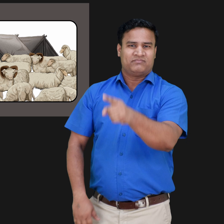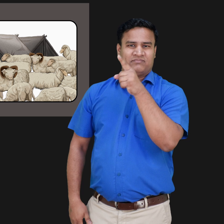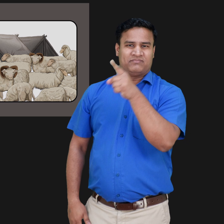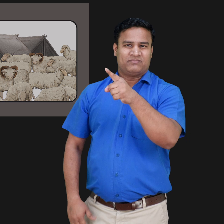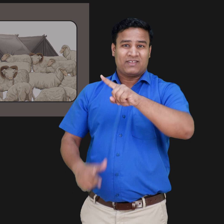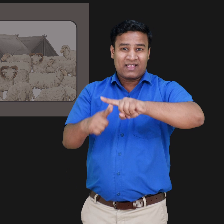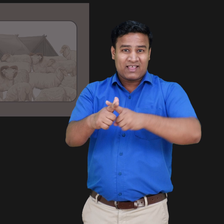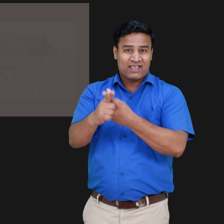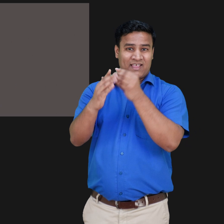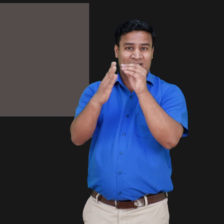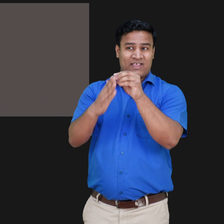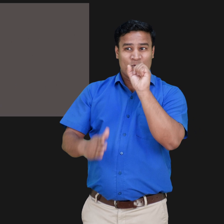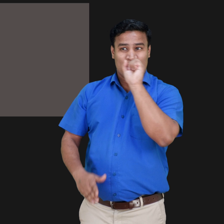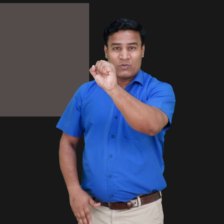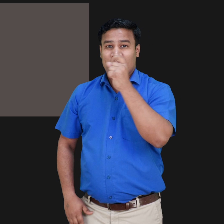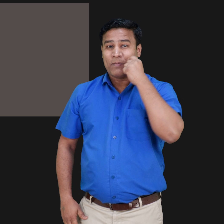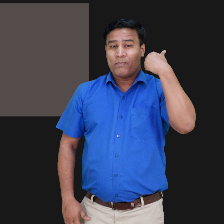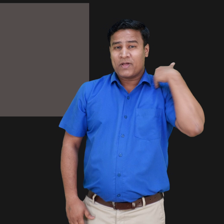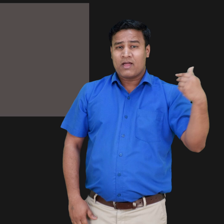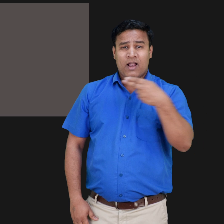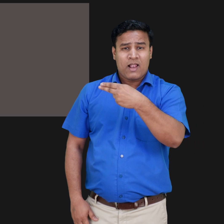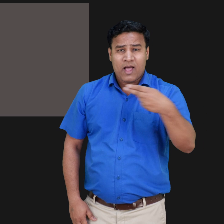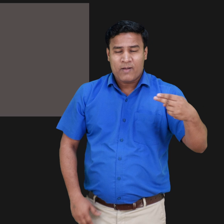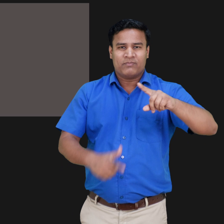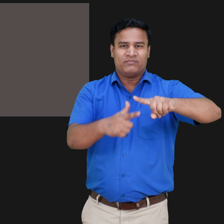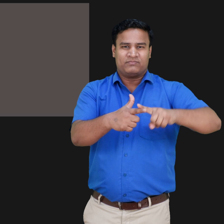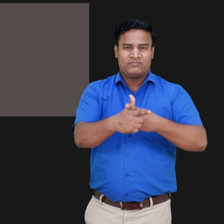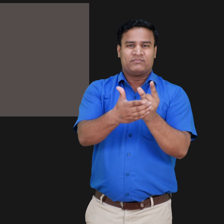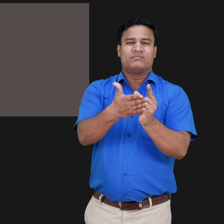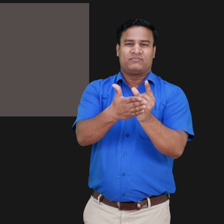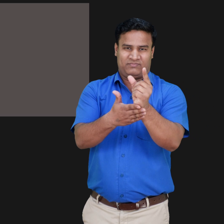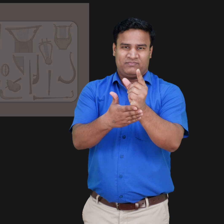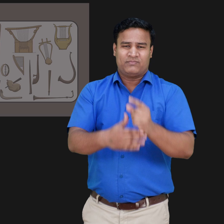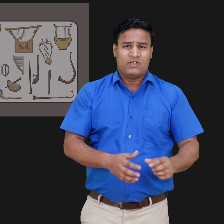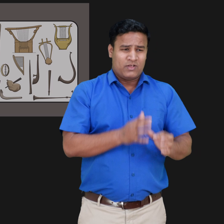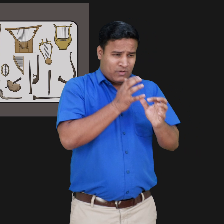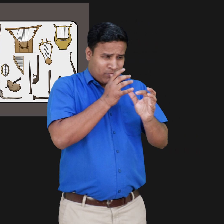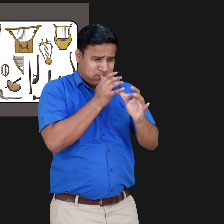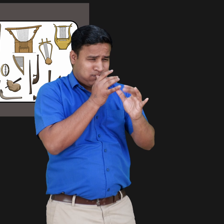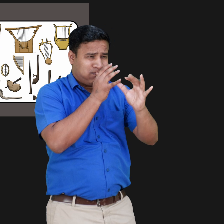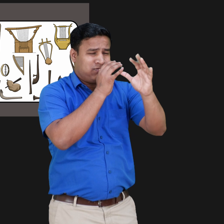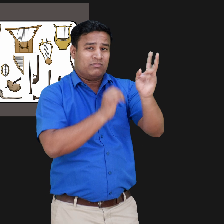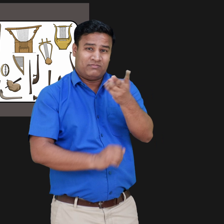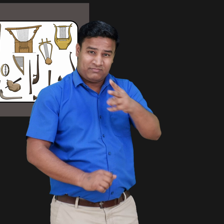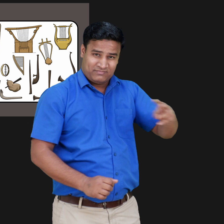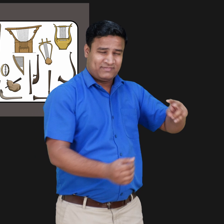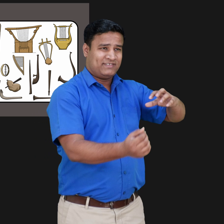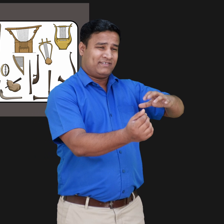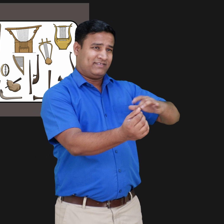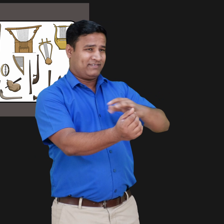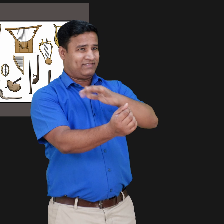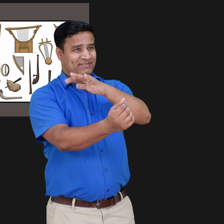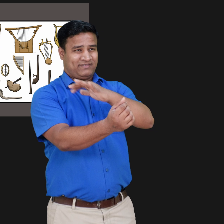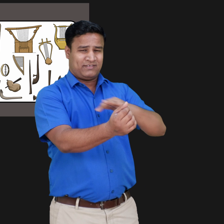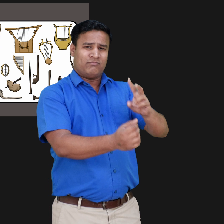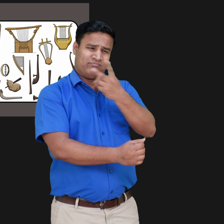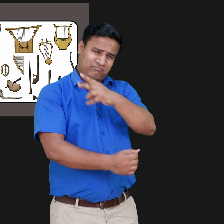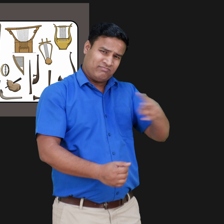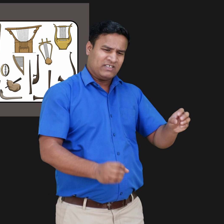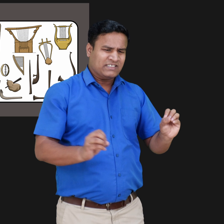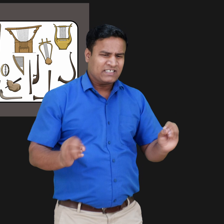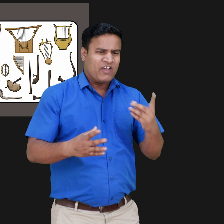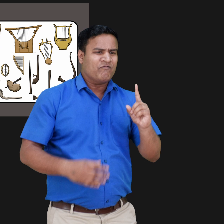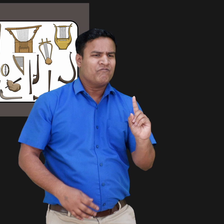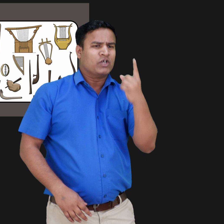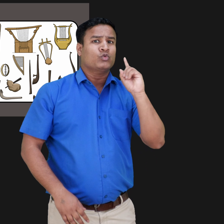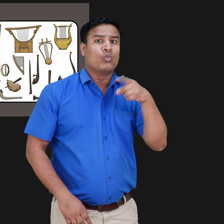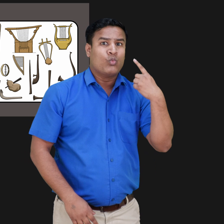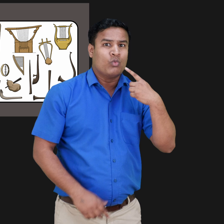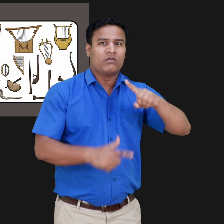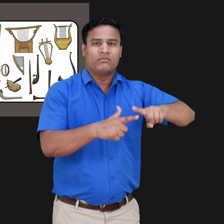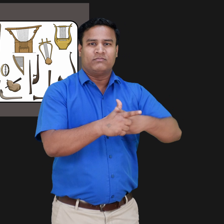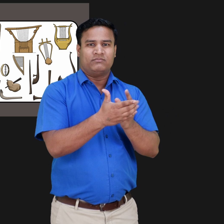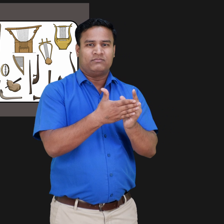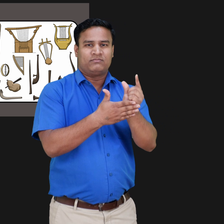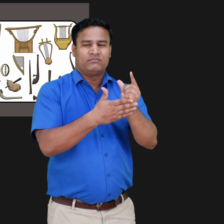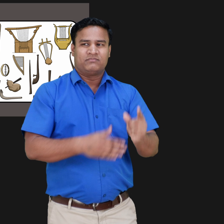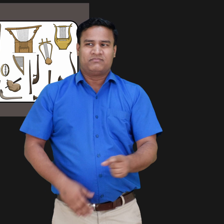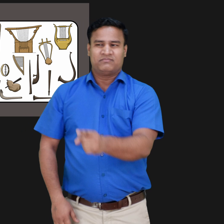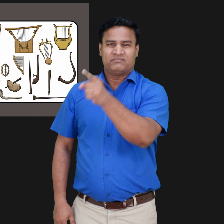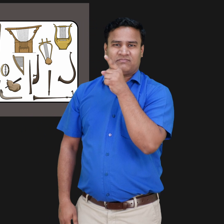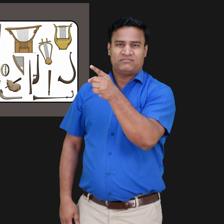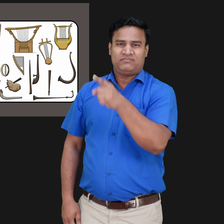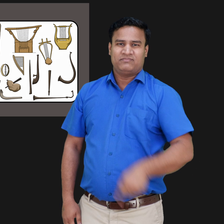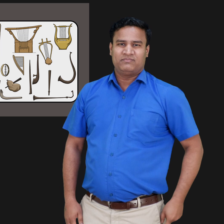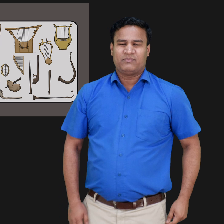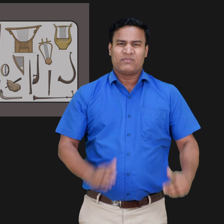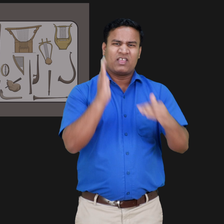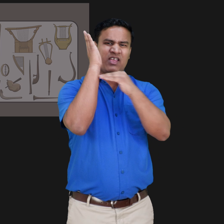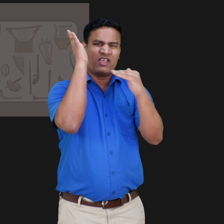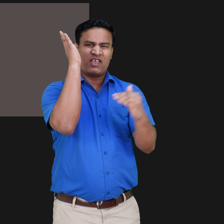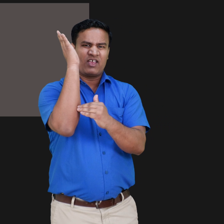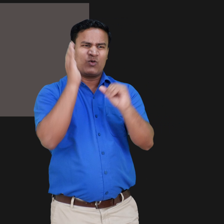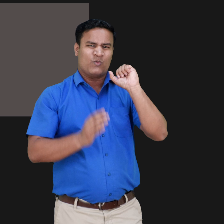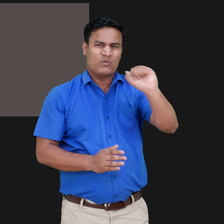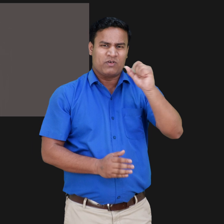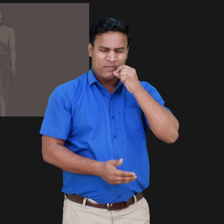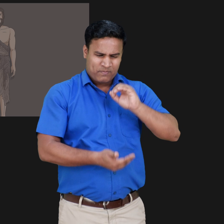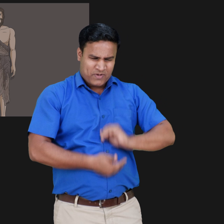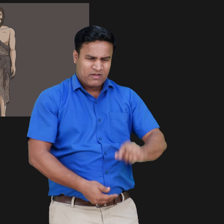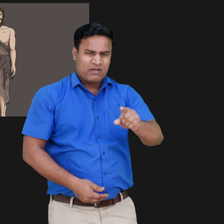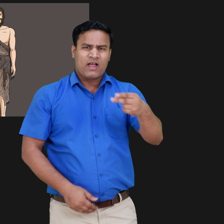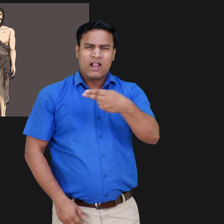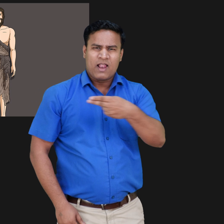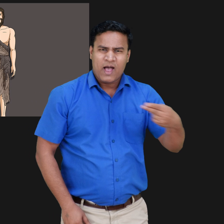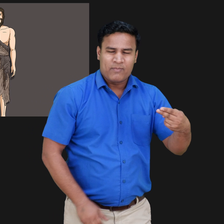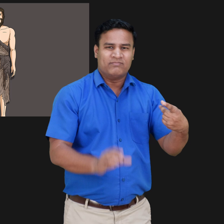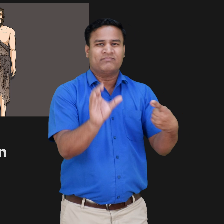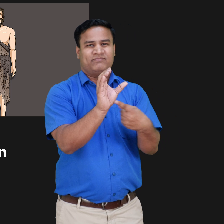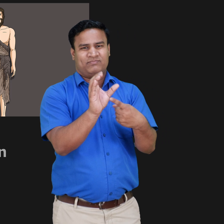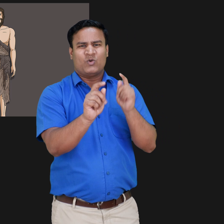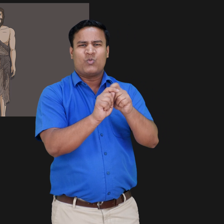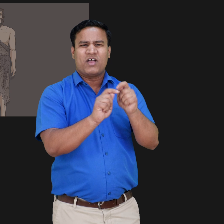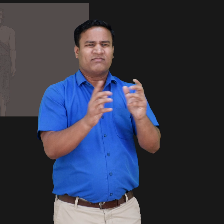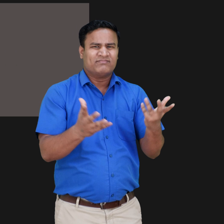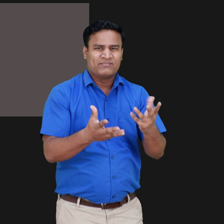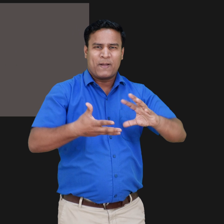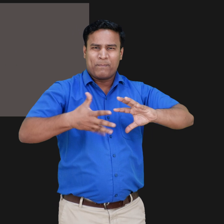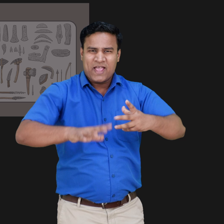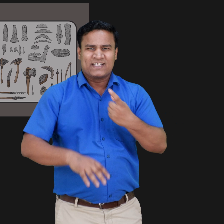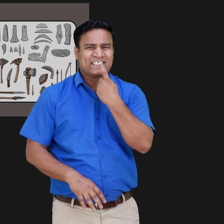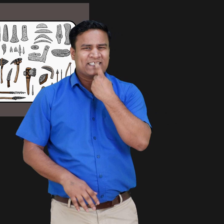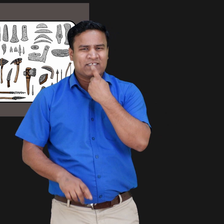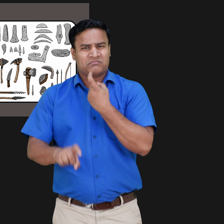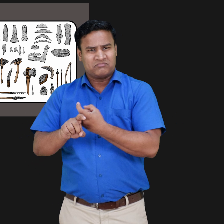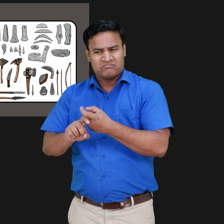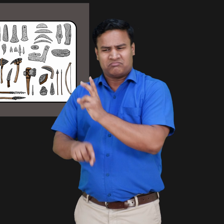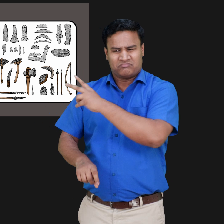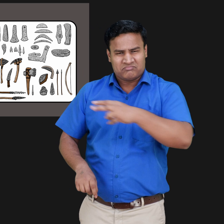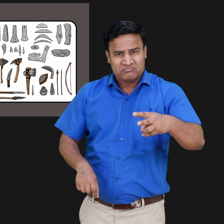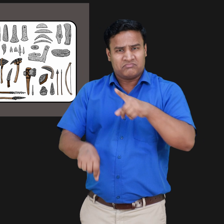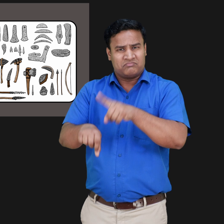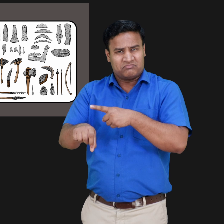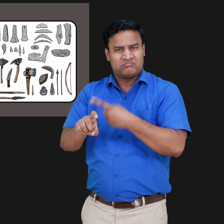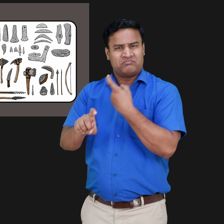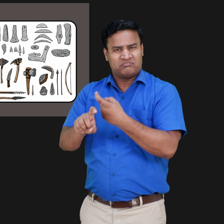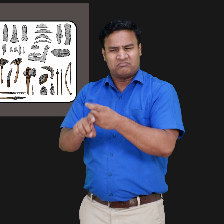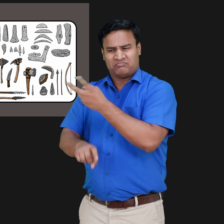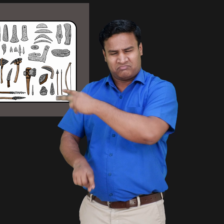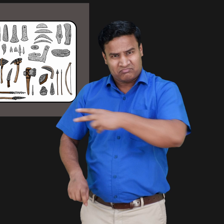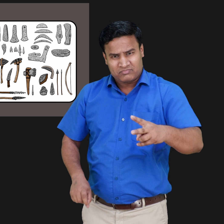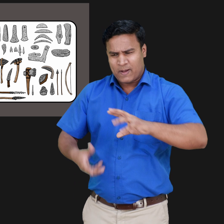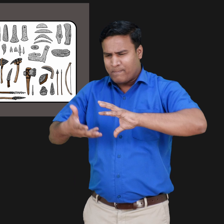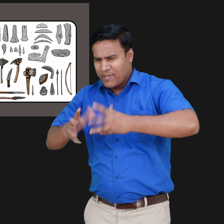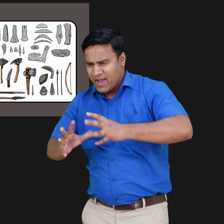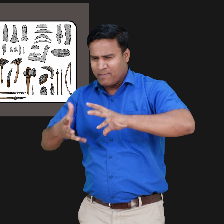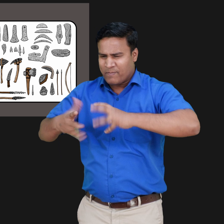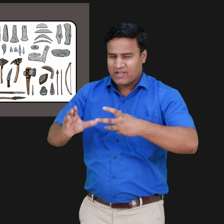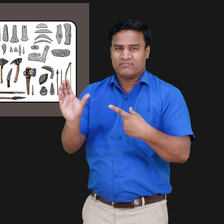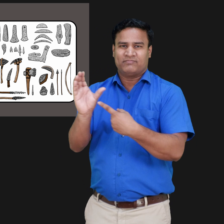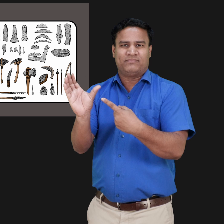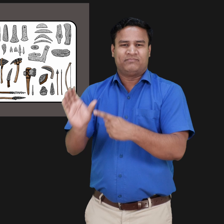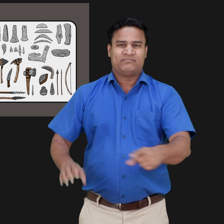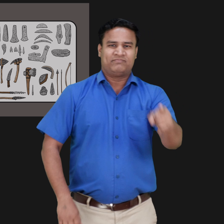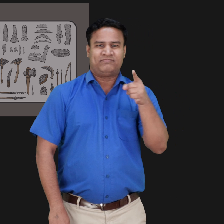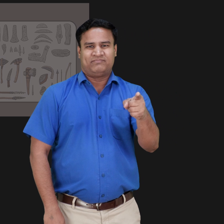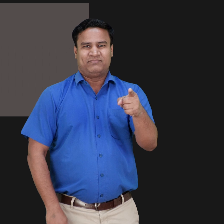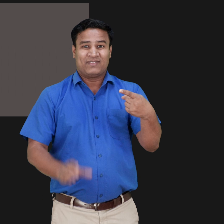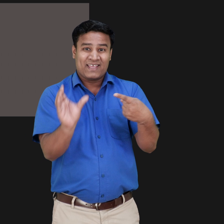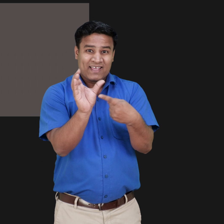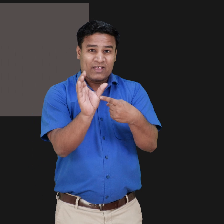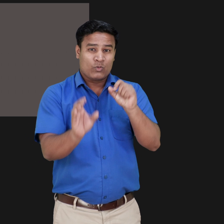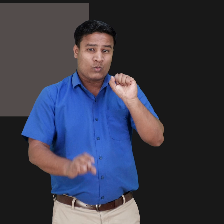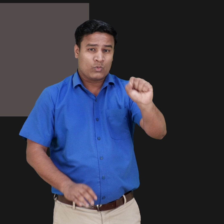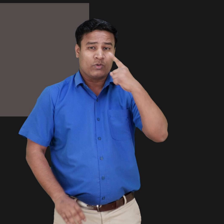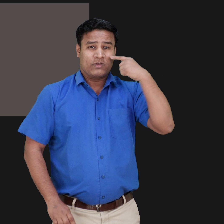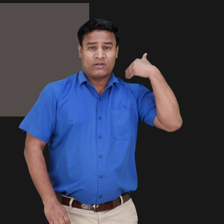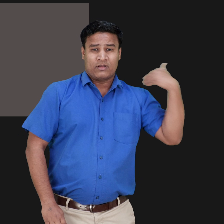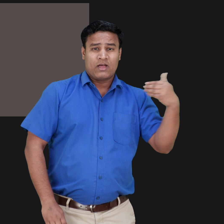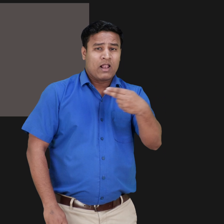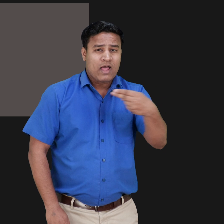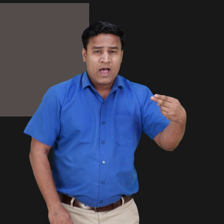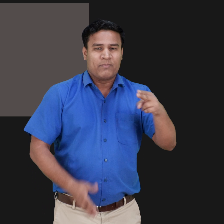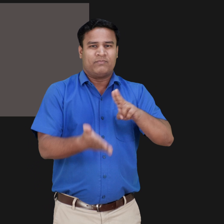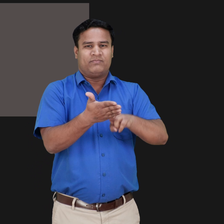And his brother’s name was Jubal; he was the father of all who play the harp and flute. And Zillah gave birth to Tubal-cain, a forger of every implement of bronze and iron.